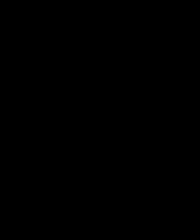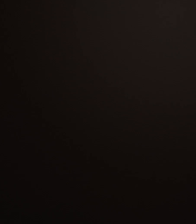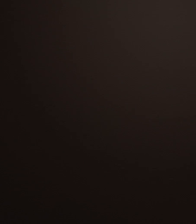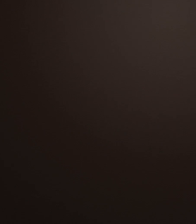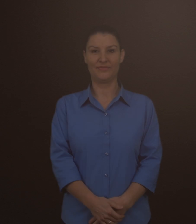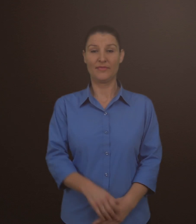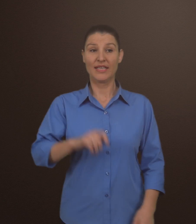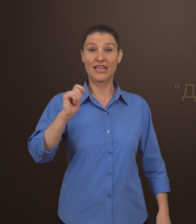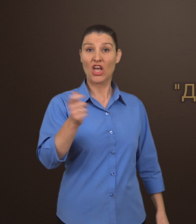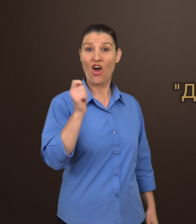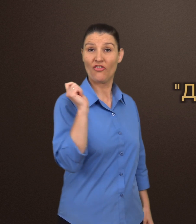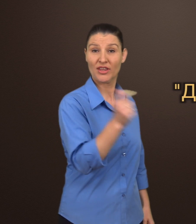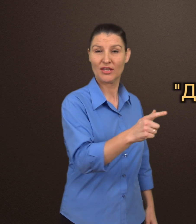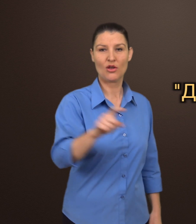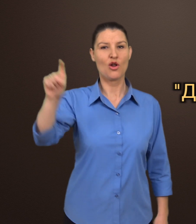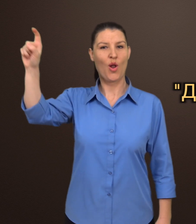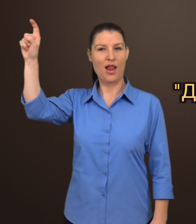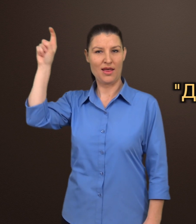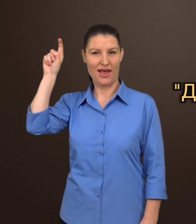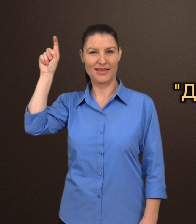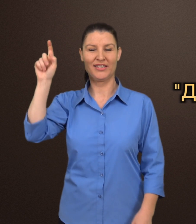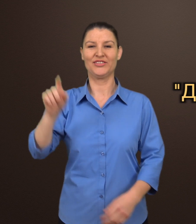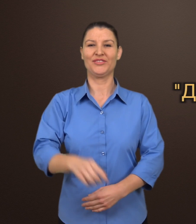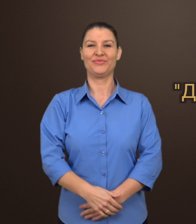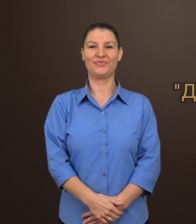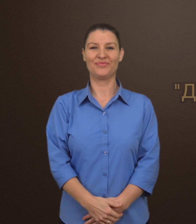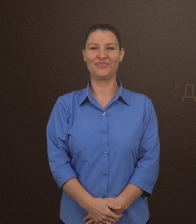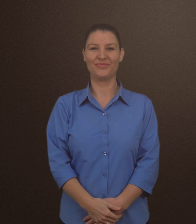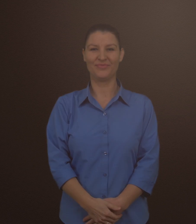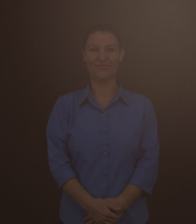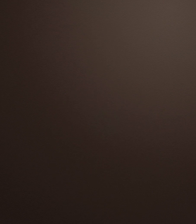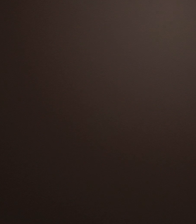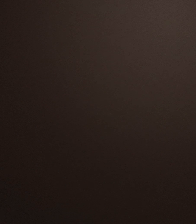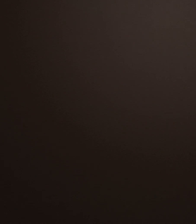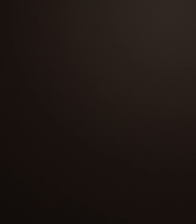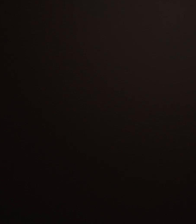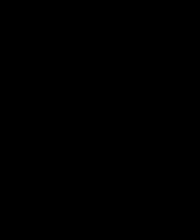David defeats Goliath